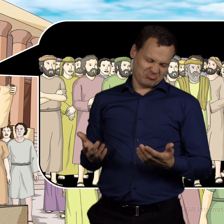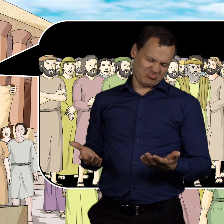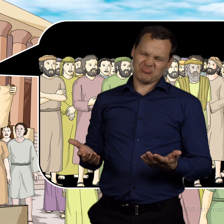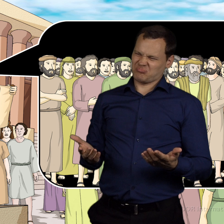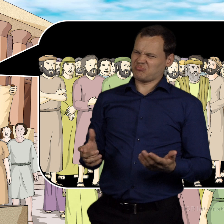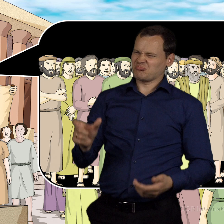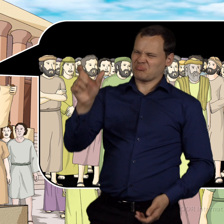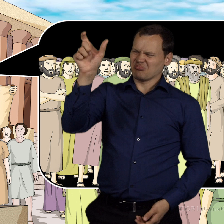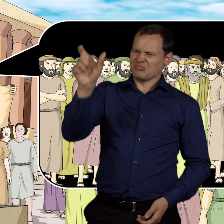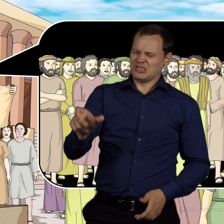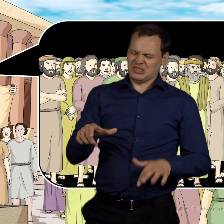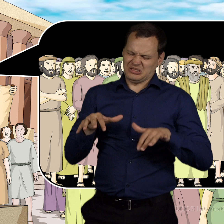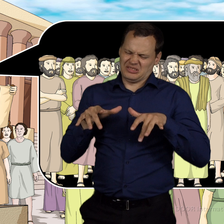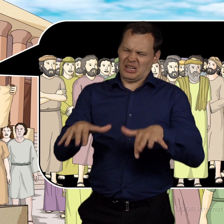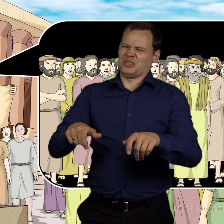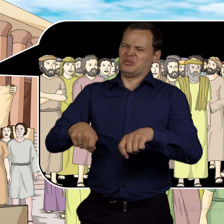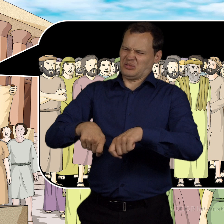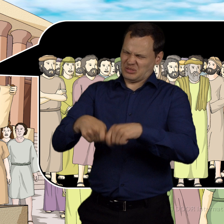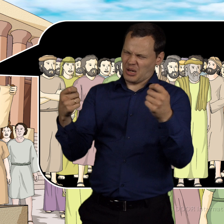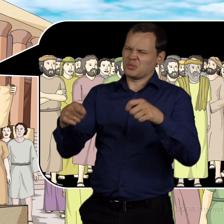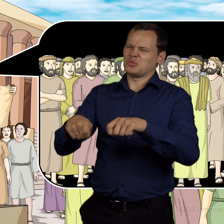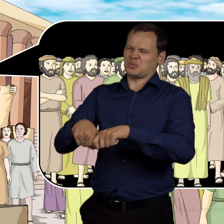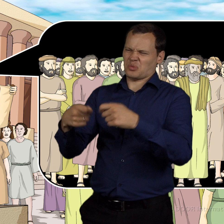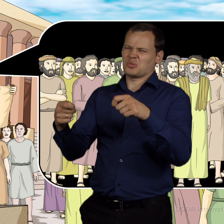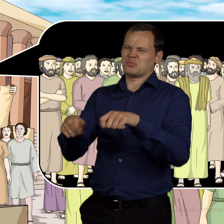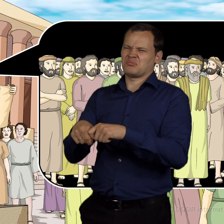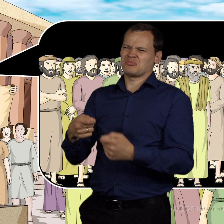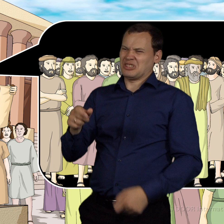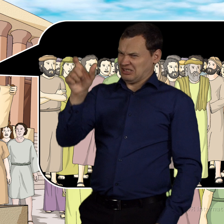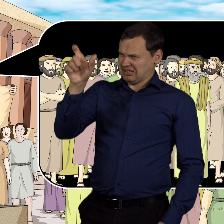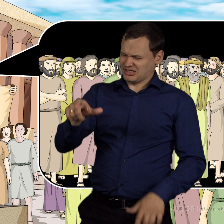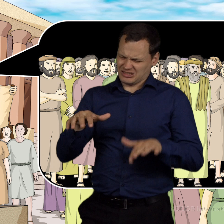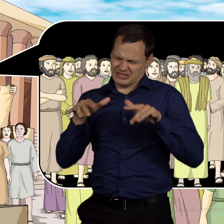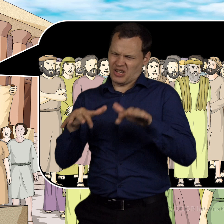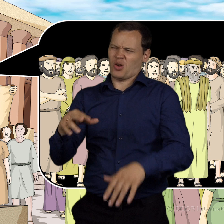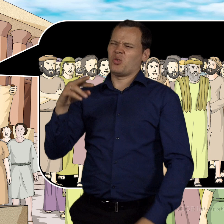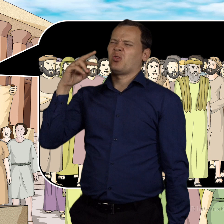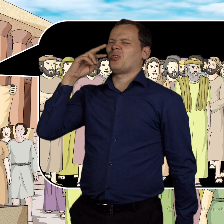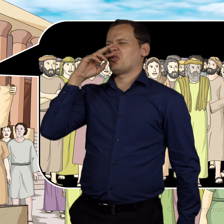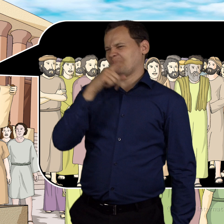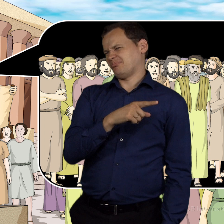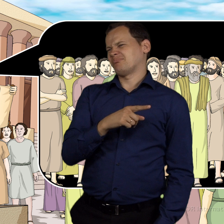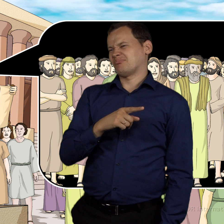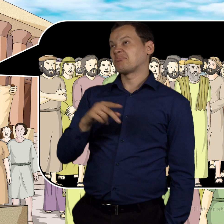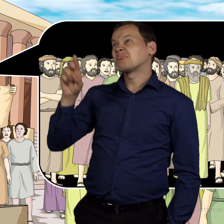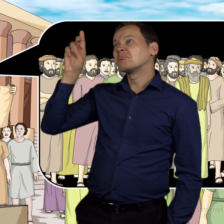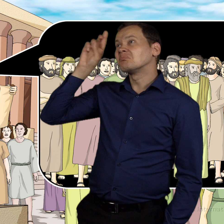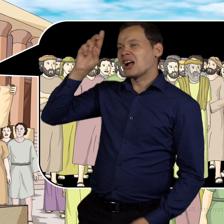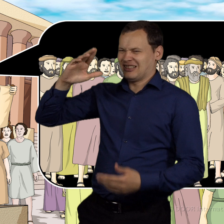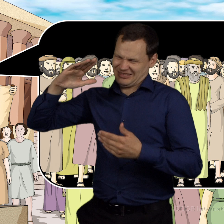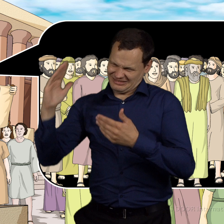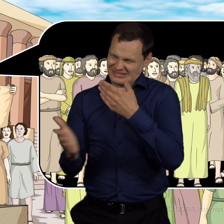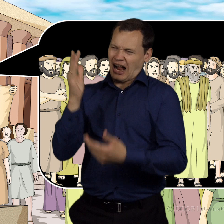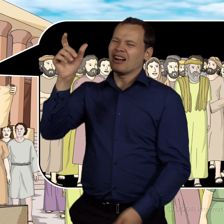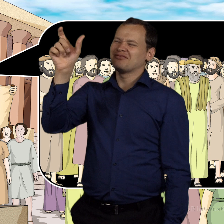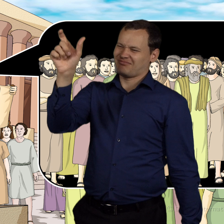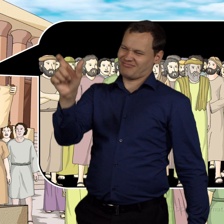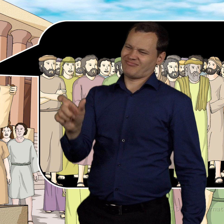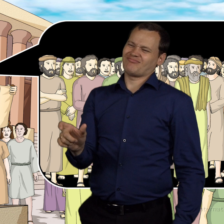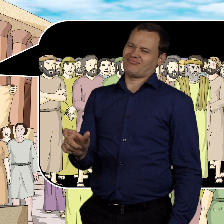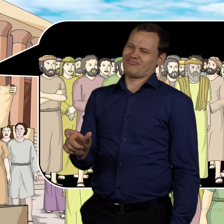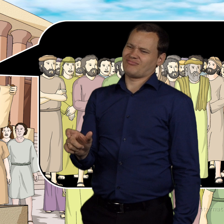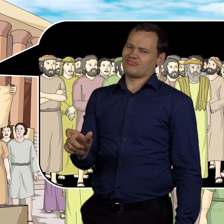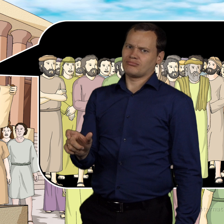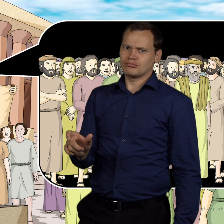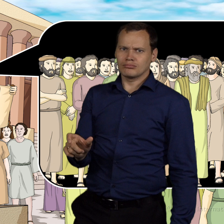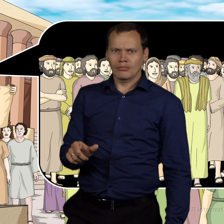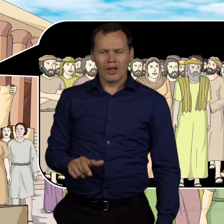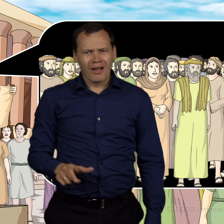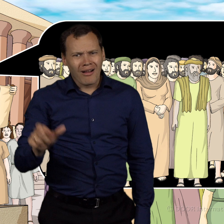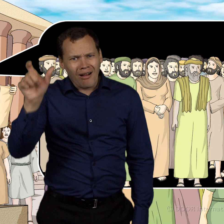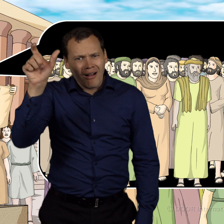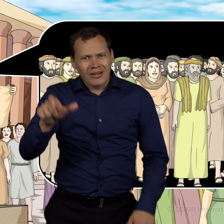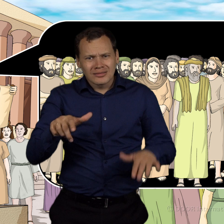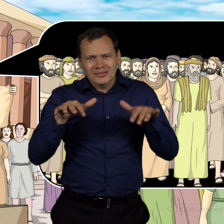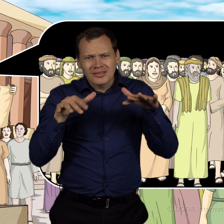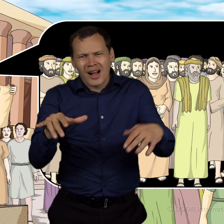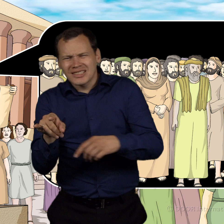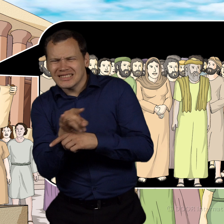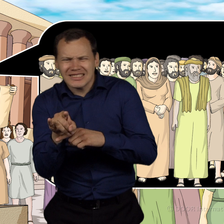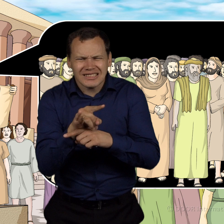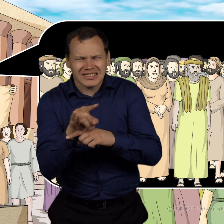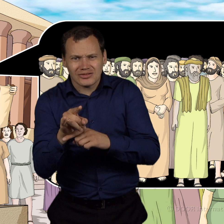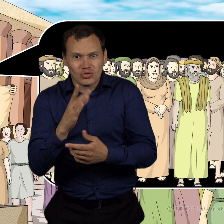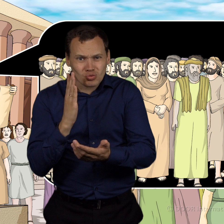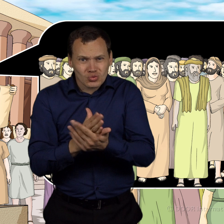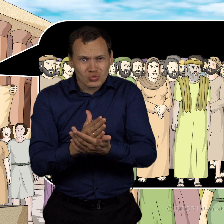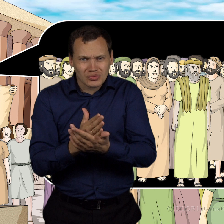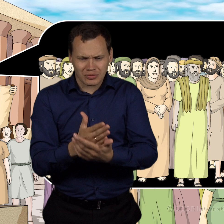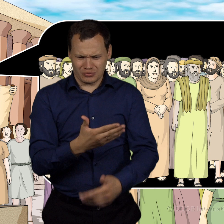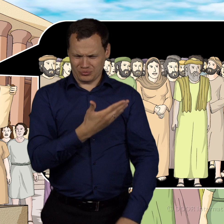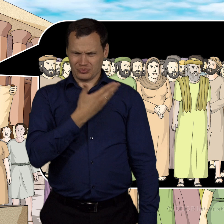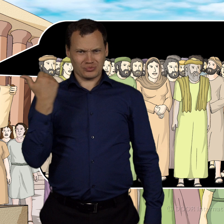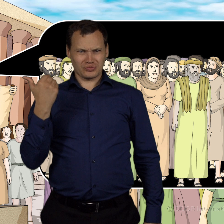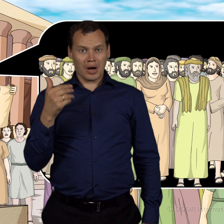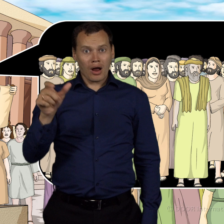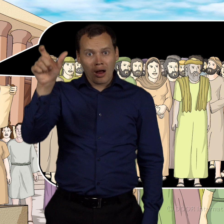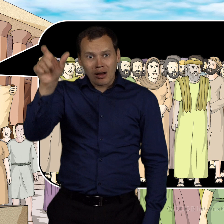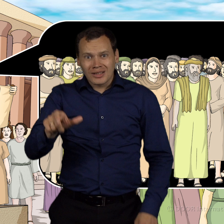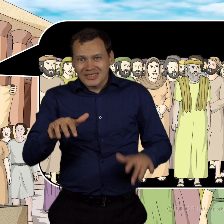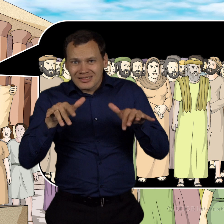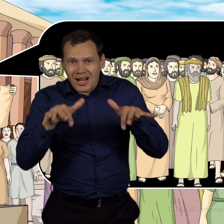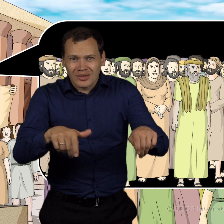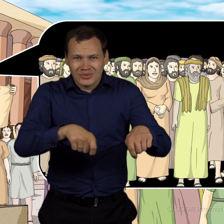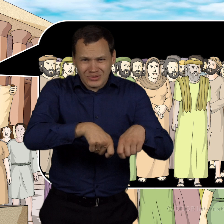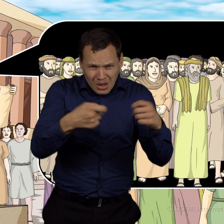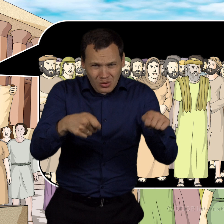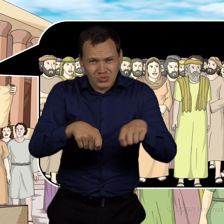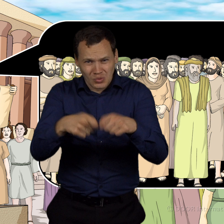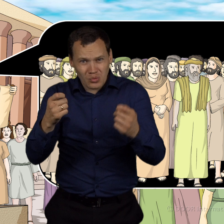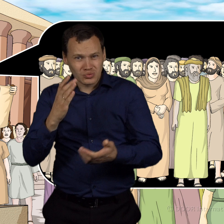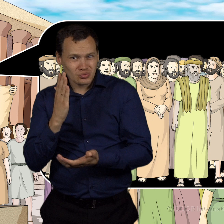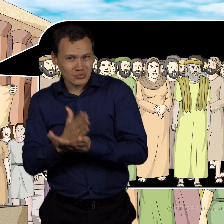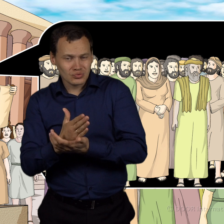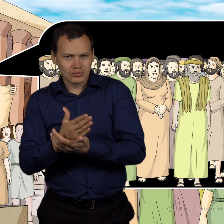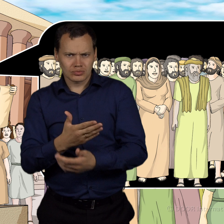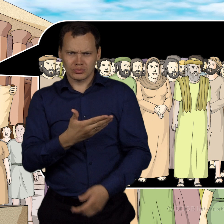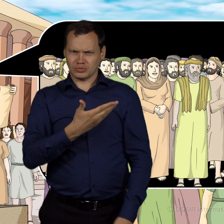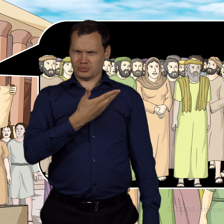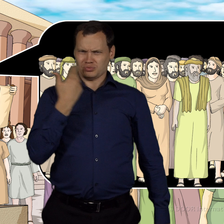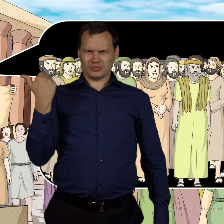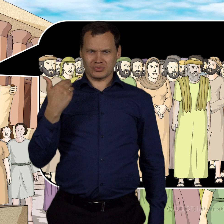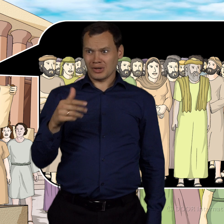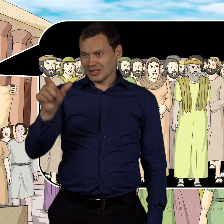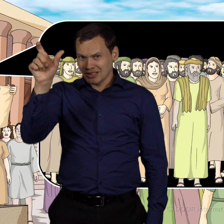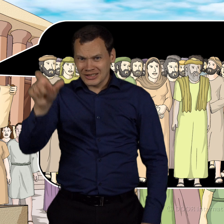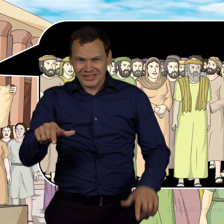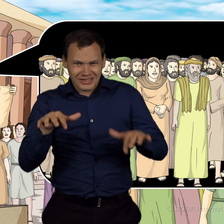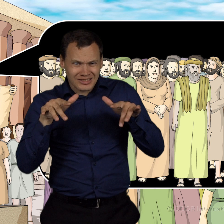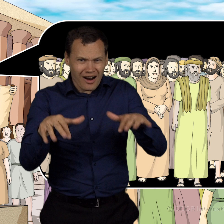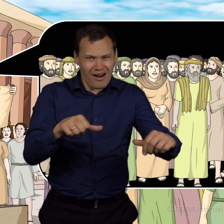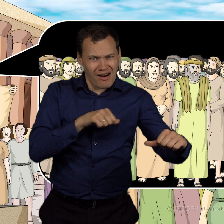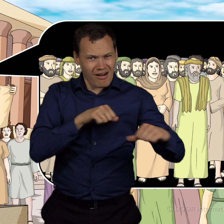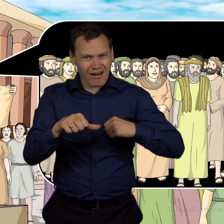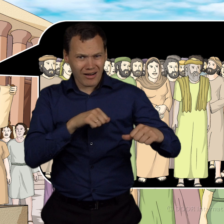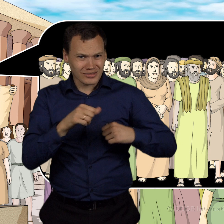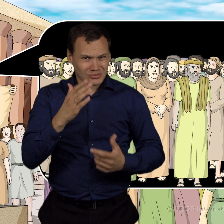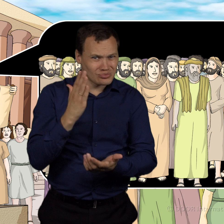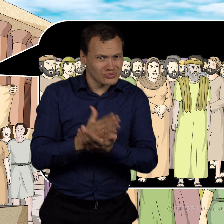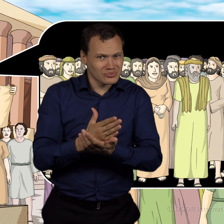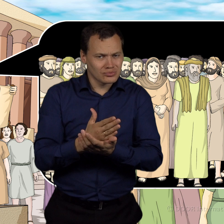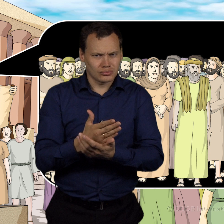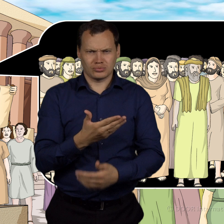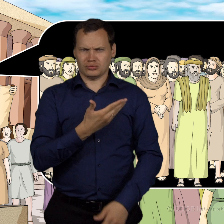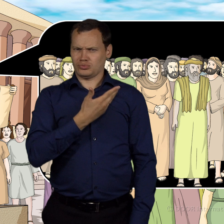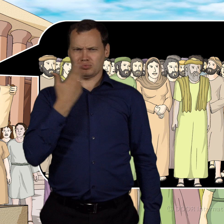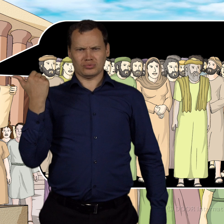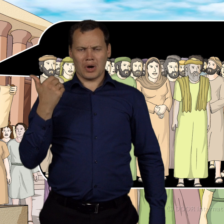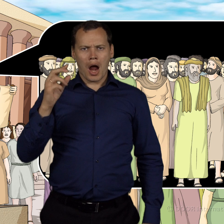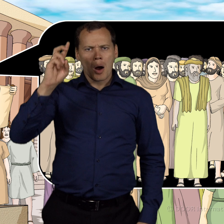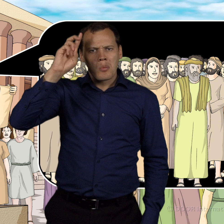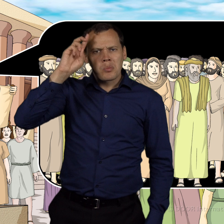For He was cut off from the land of the living;